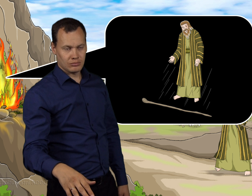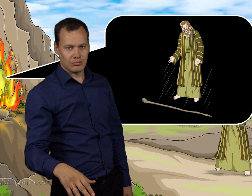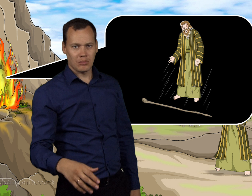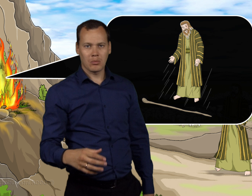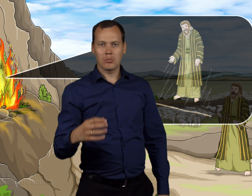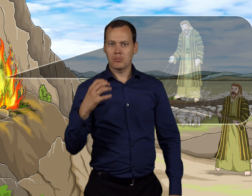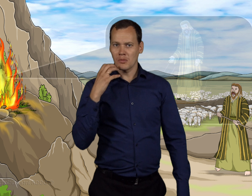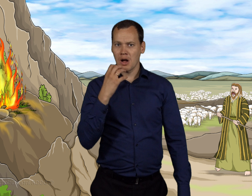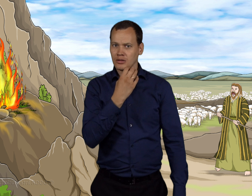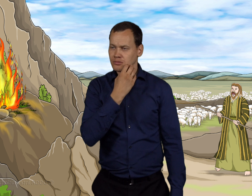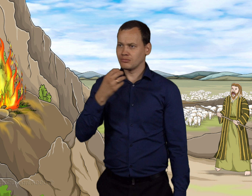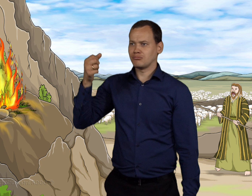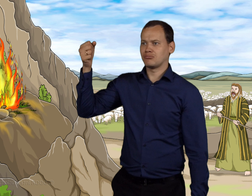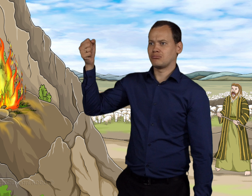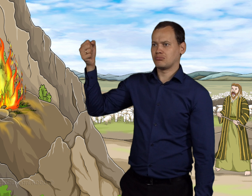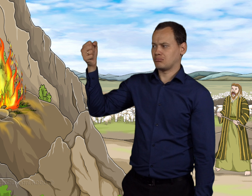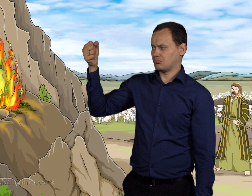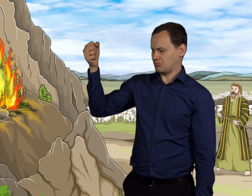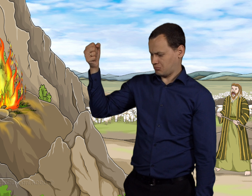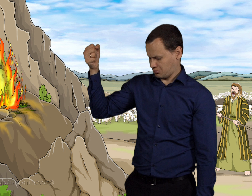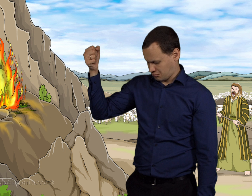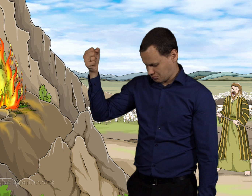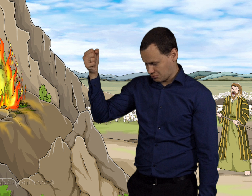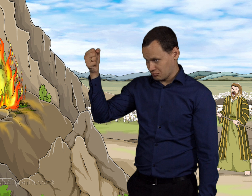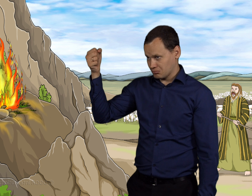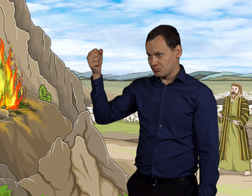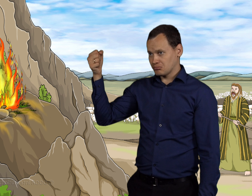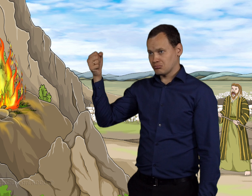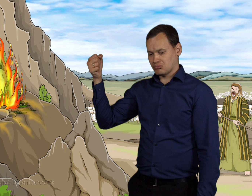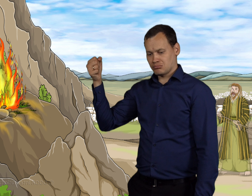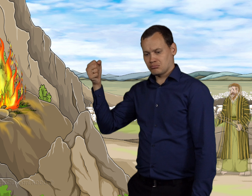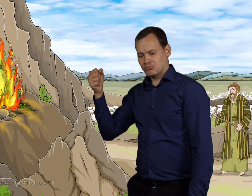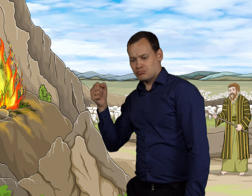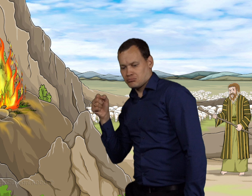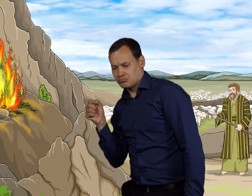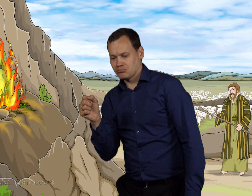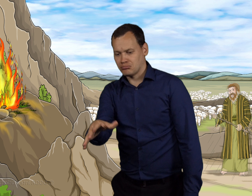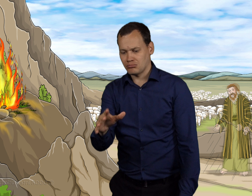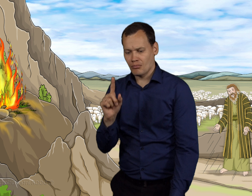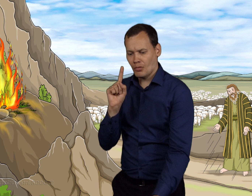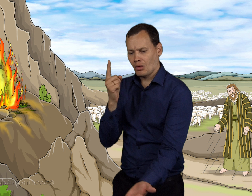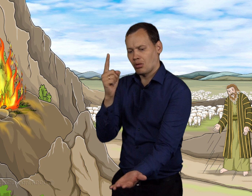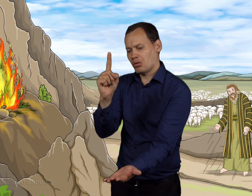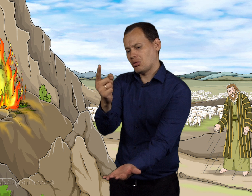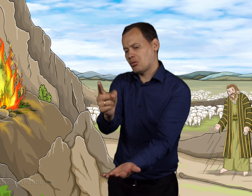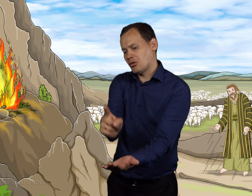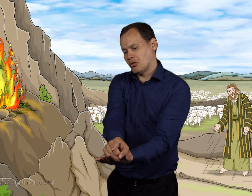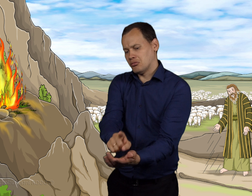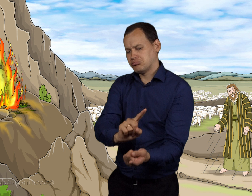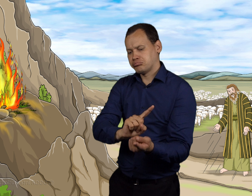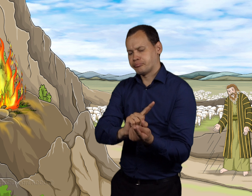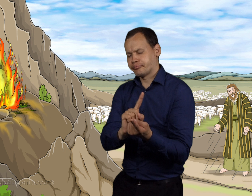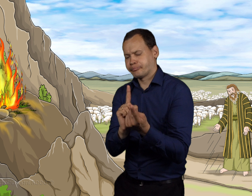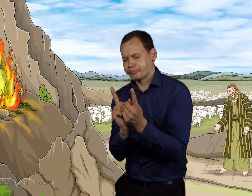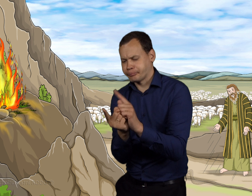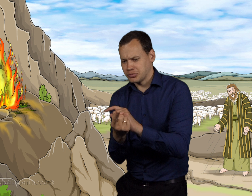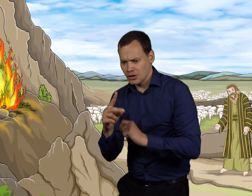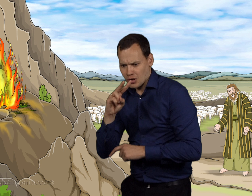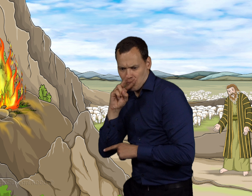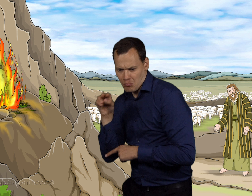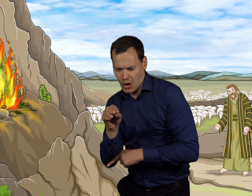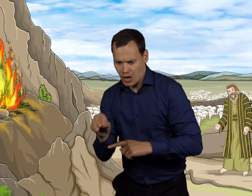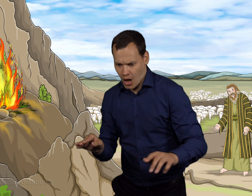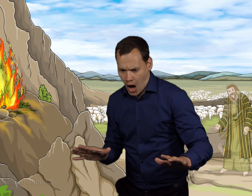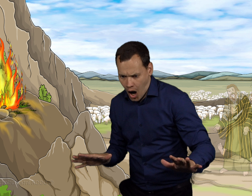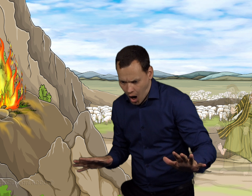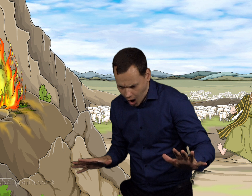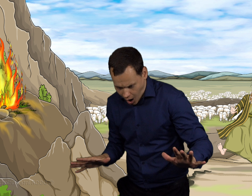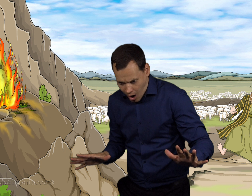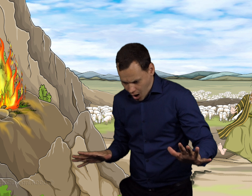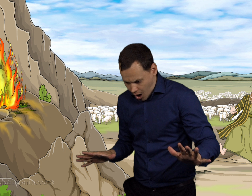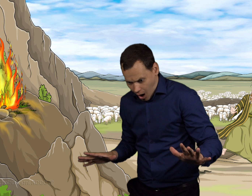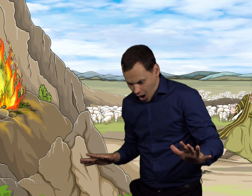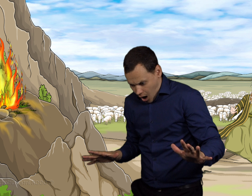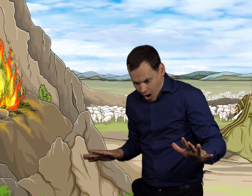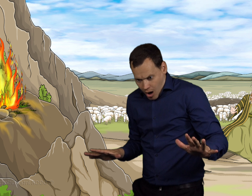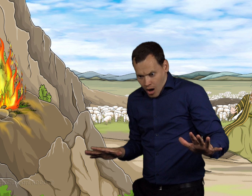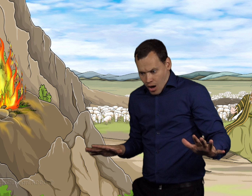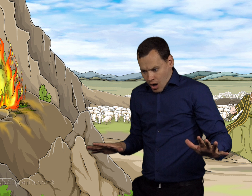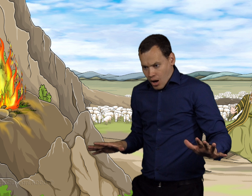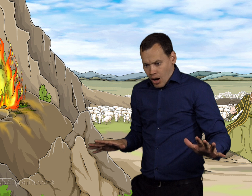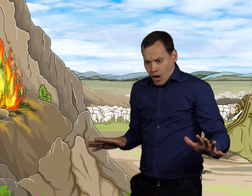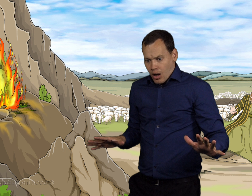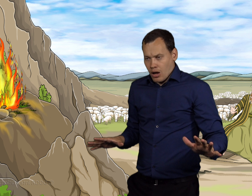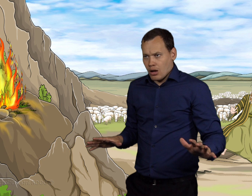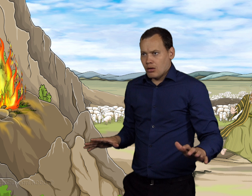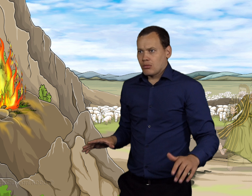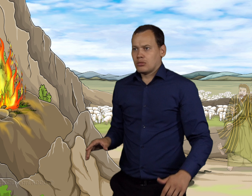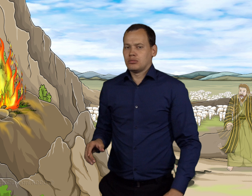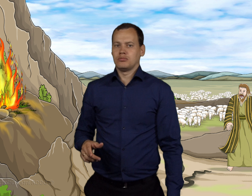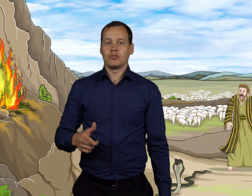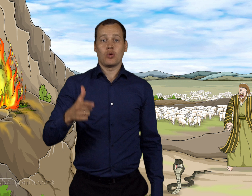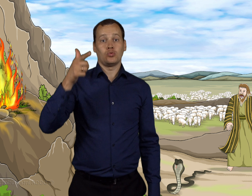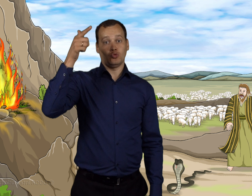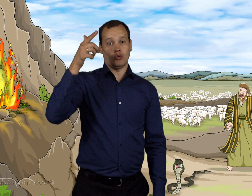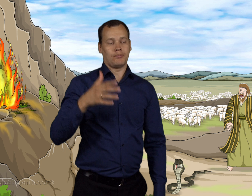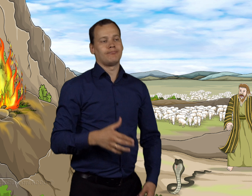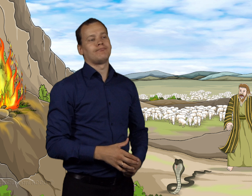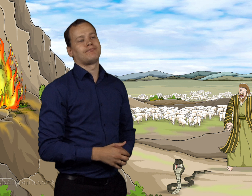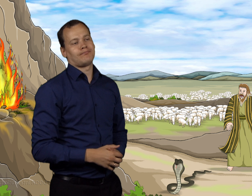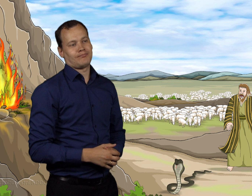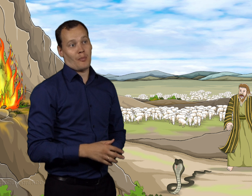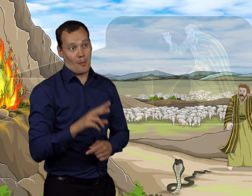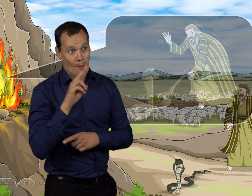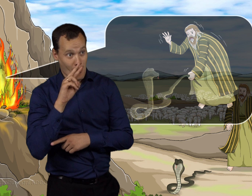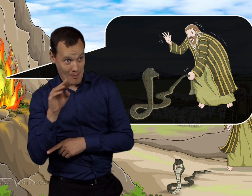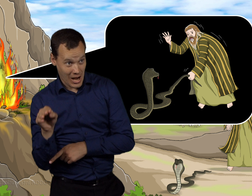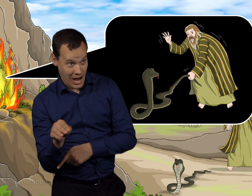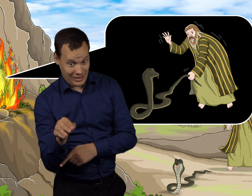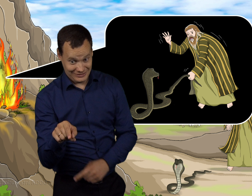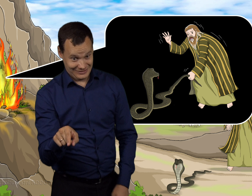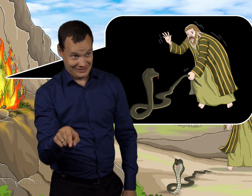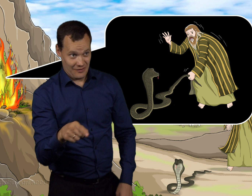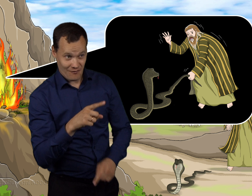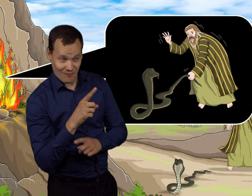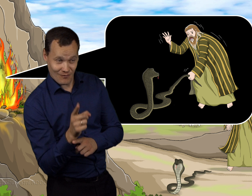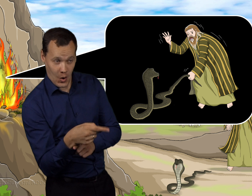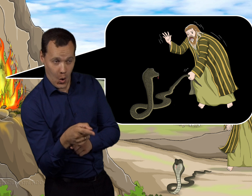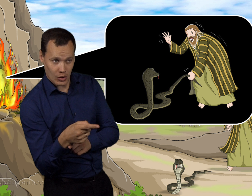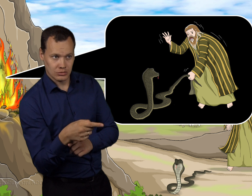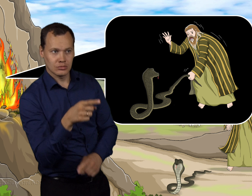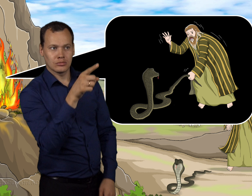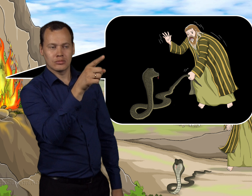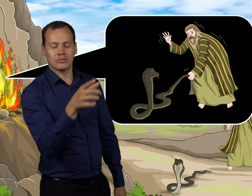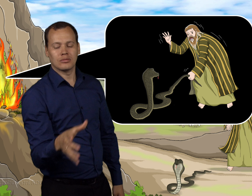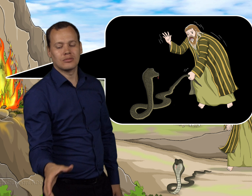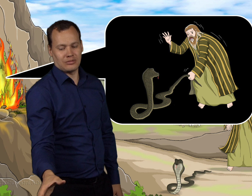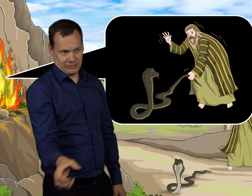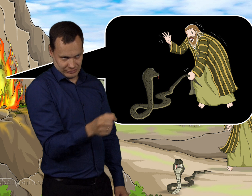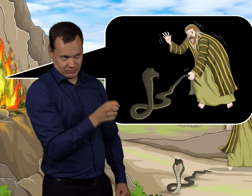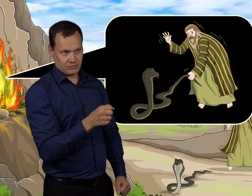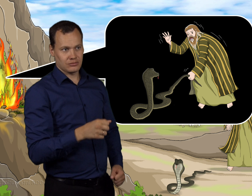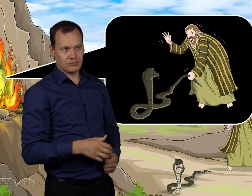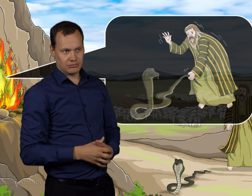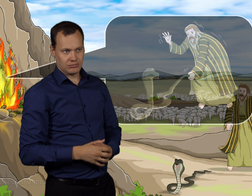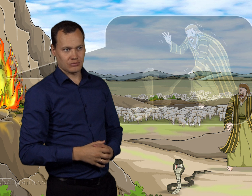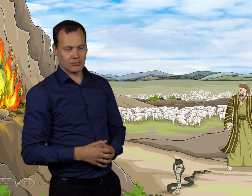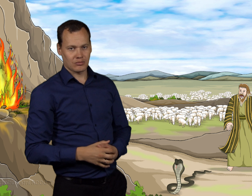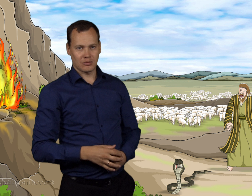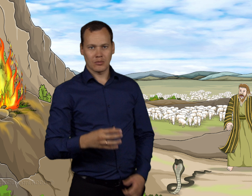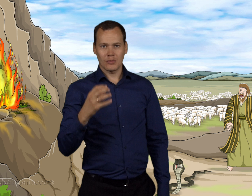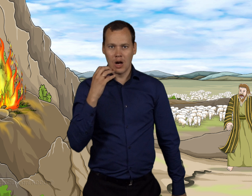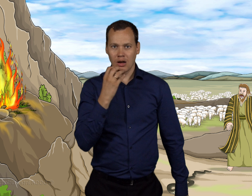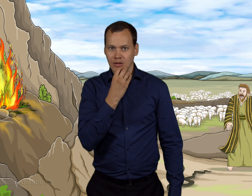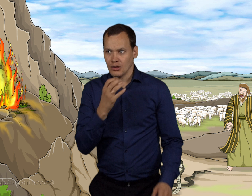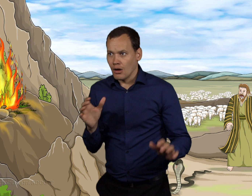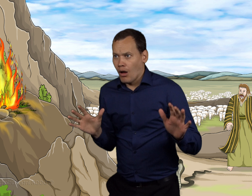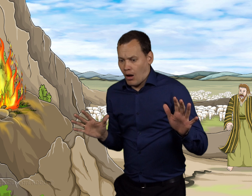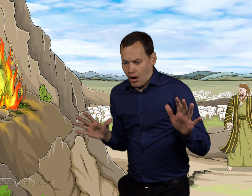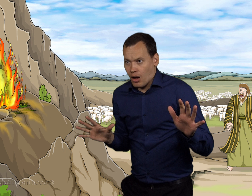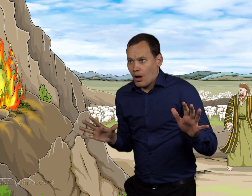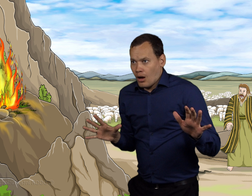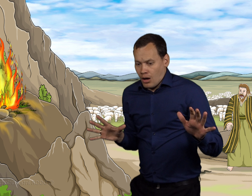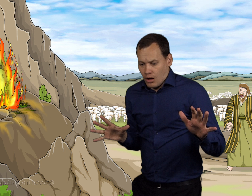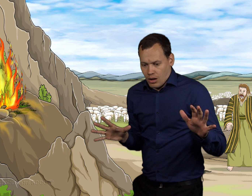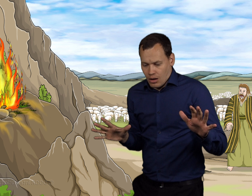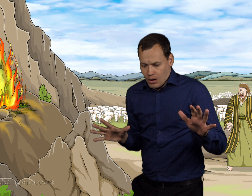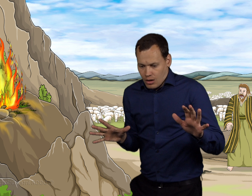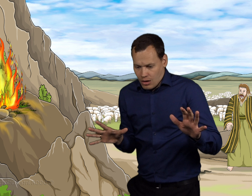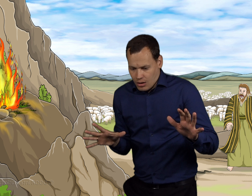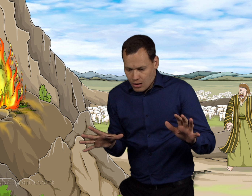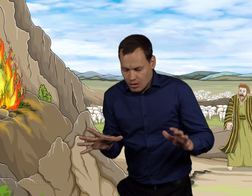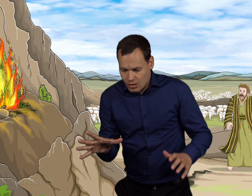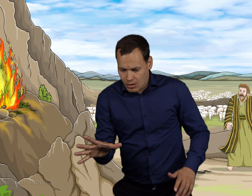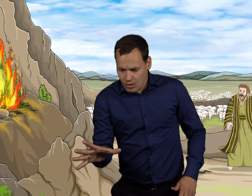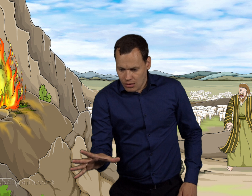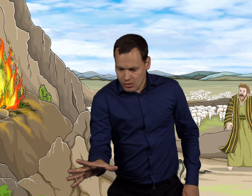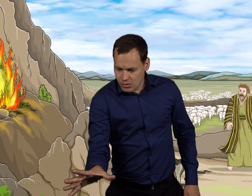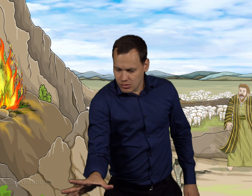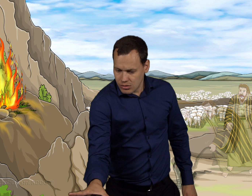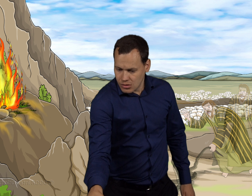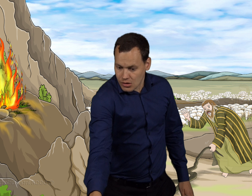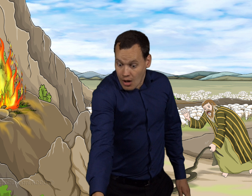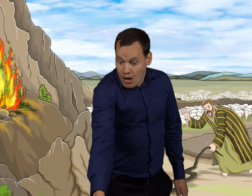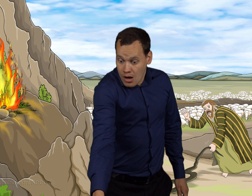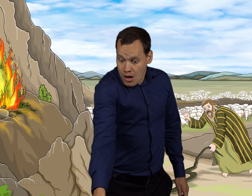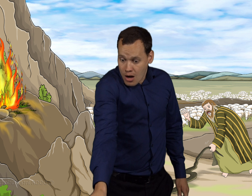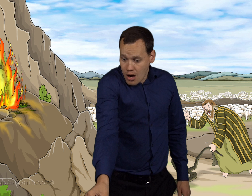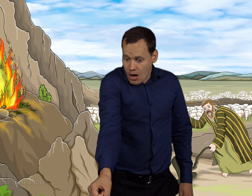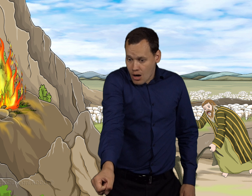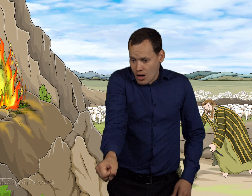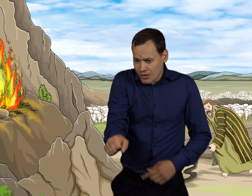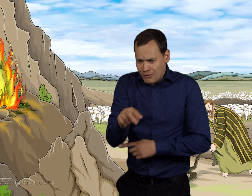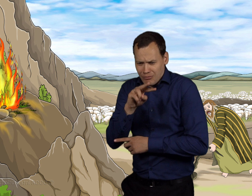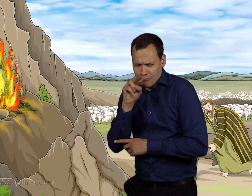So Moses threw it on the ground, and it became a snake, and he ran from it.